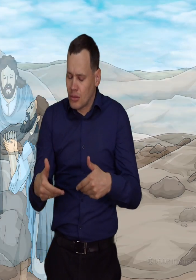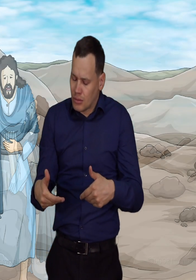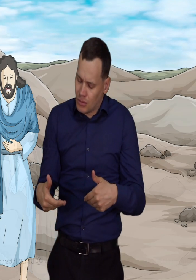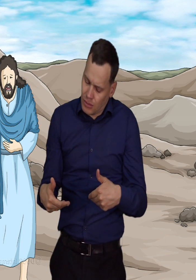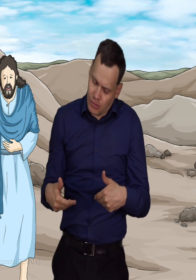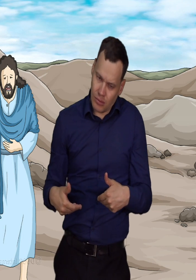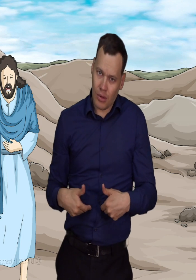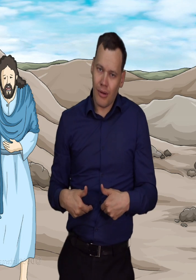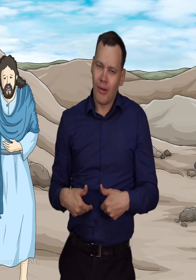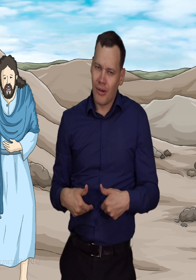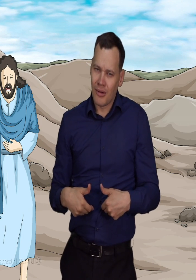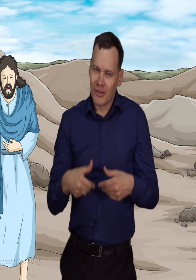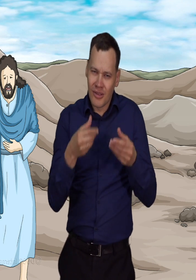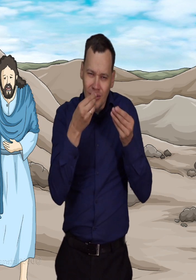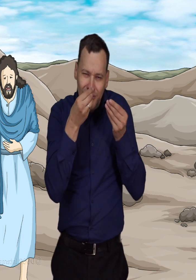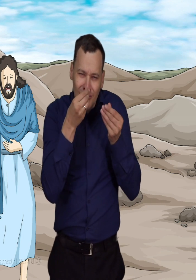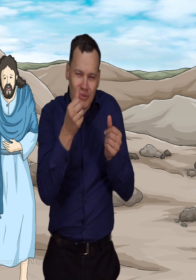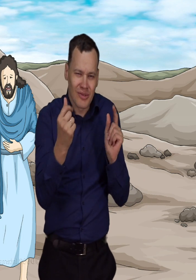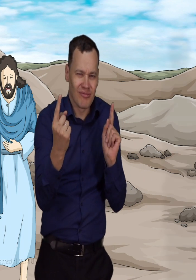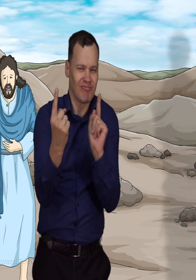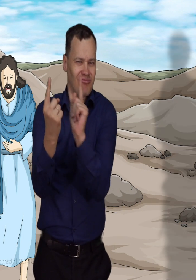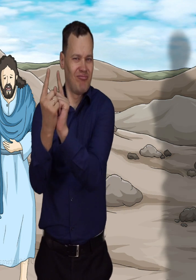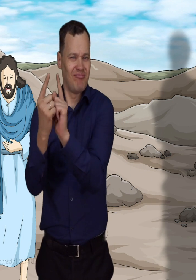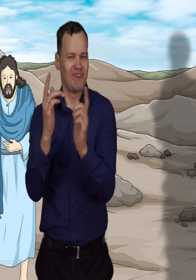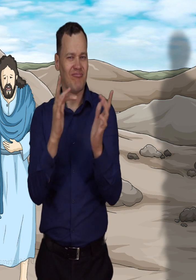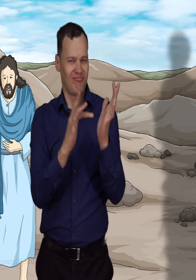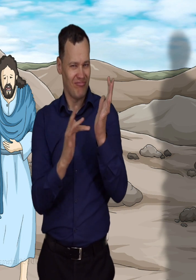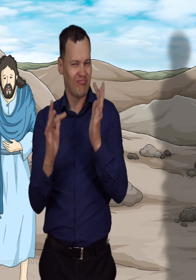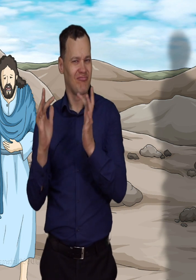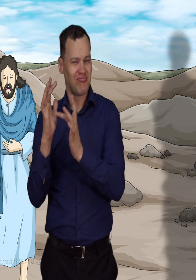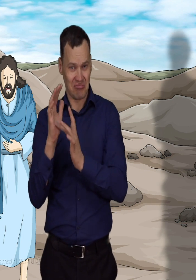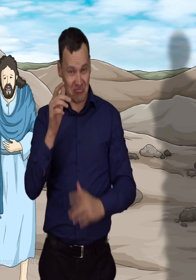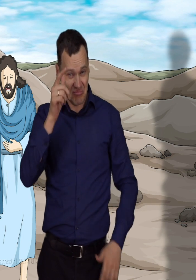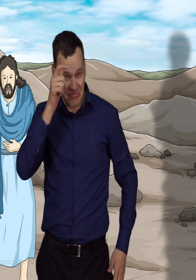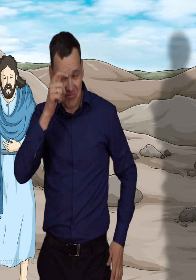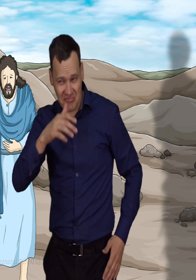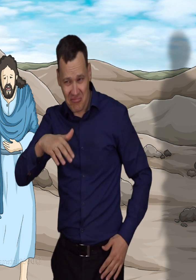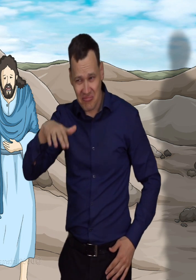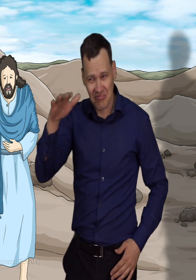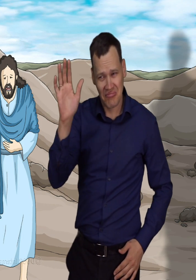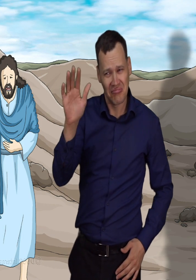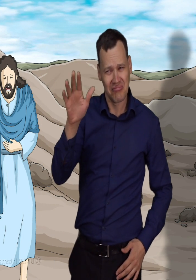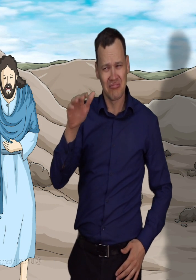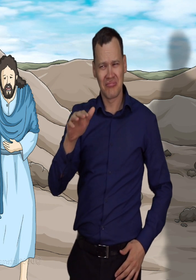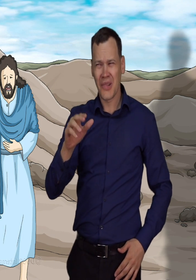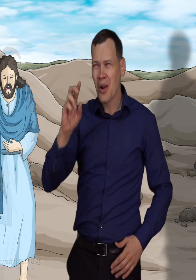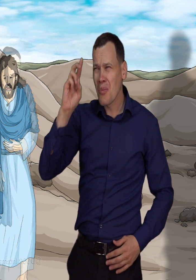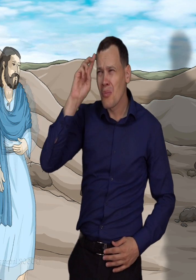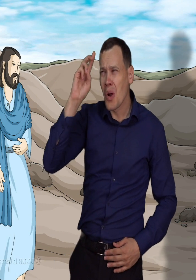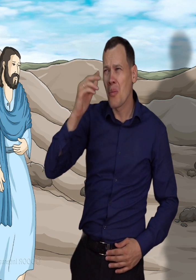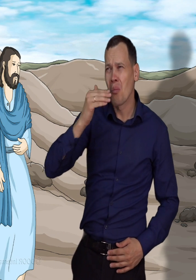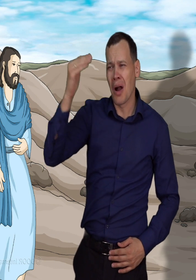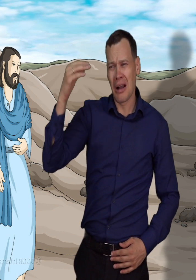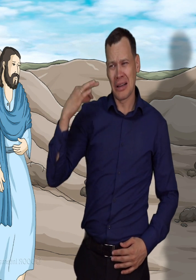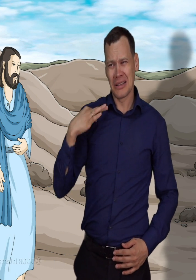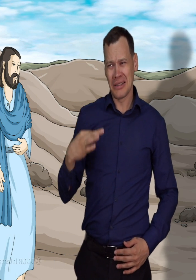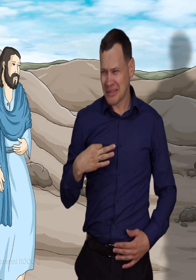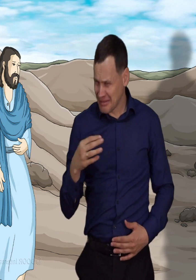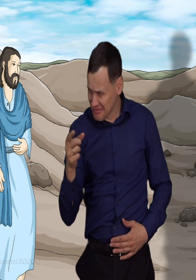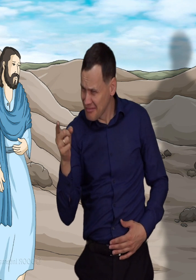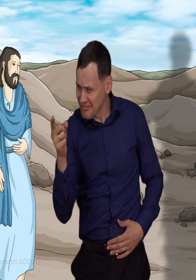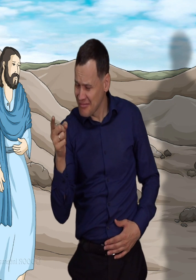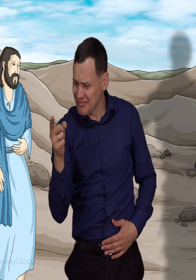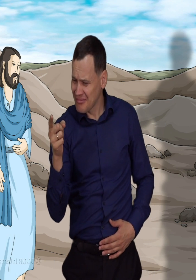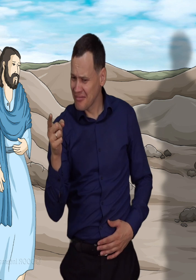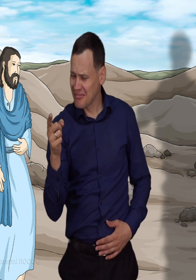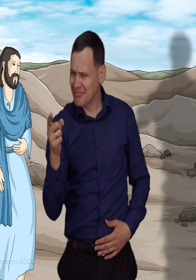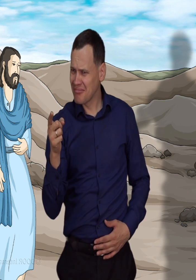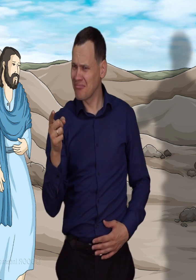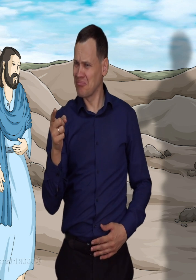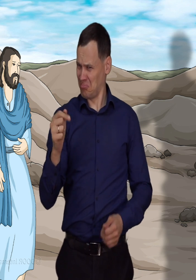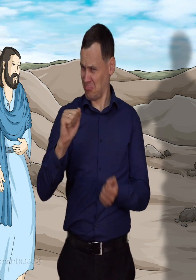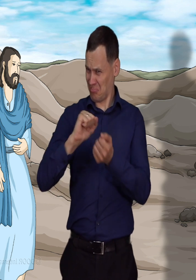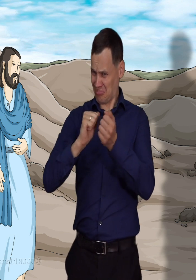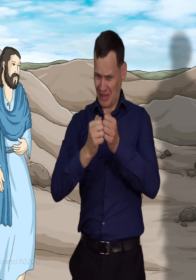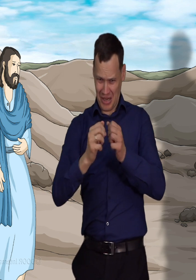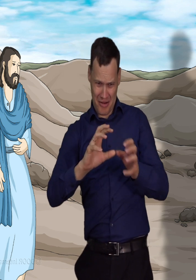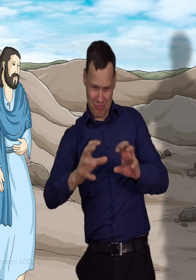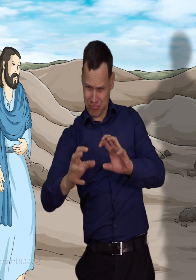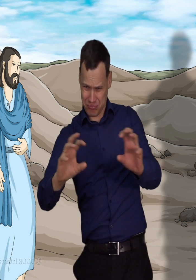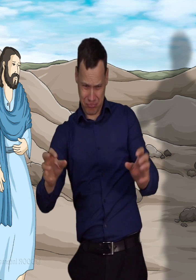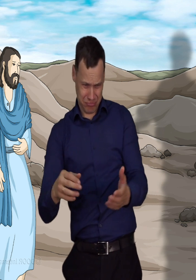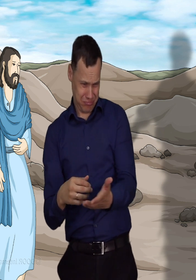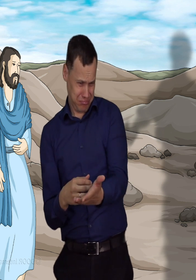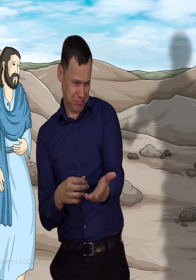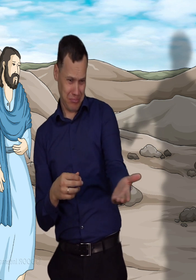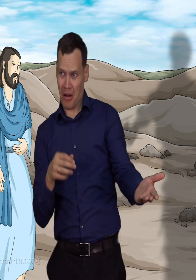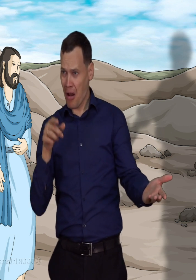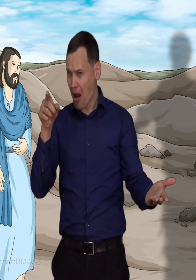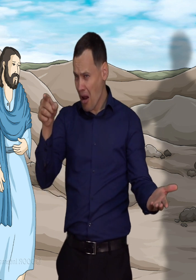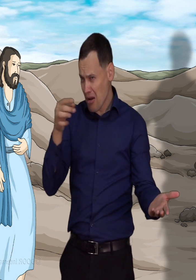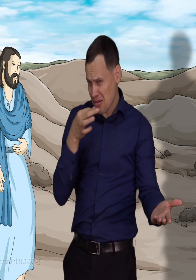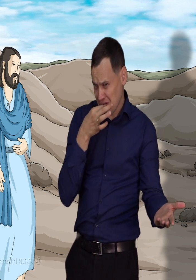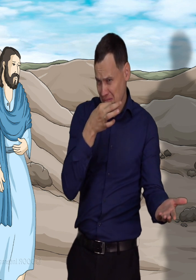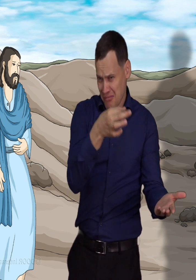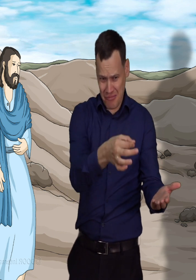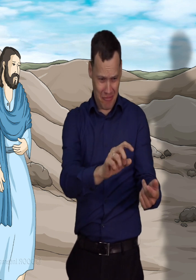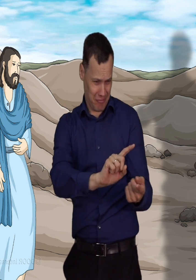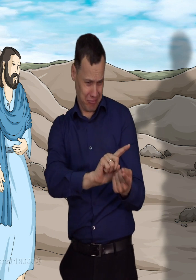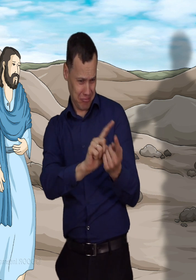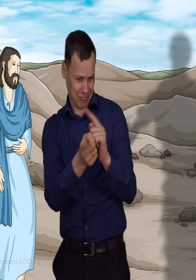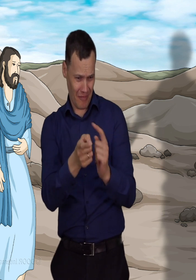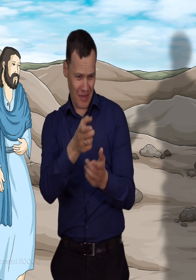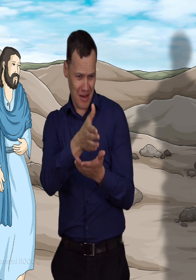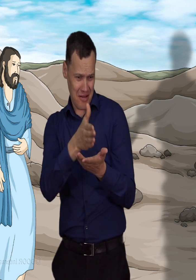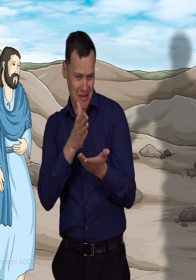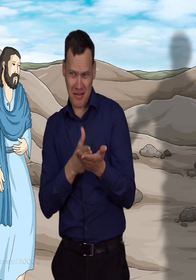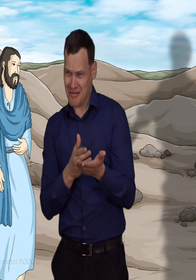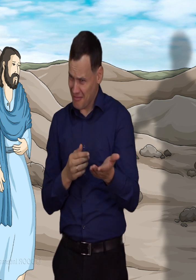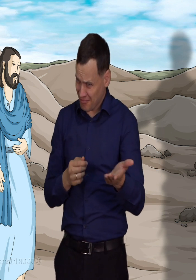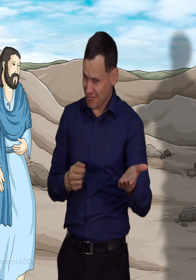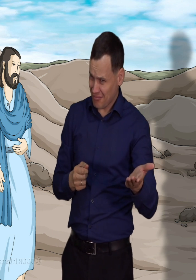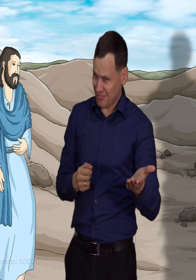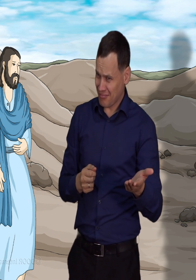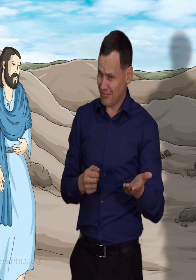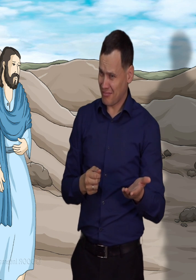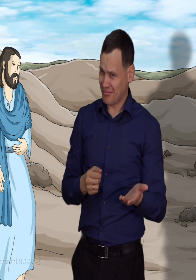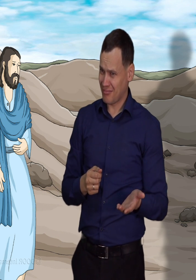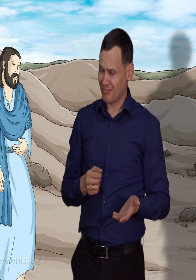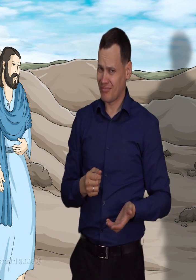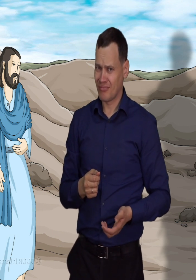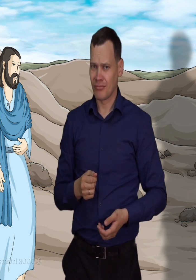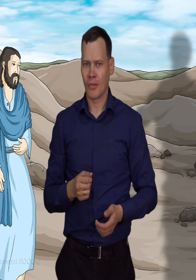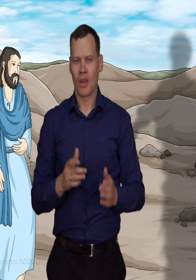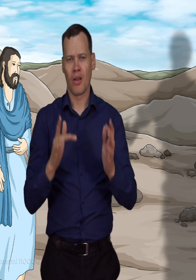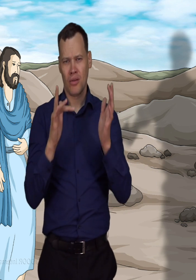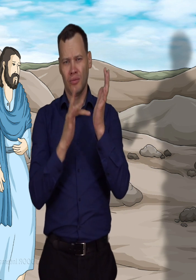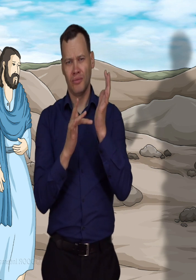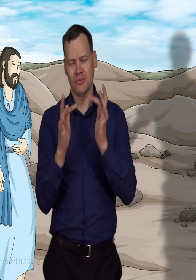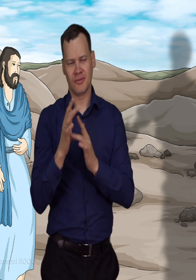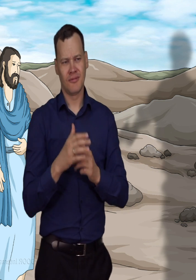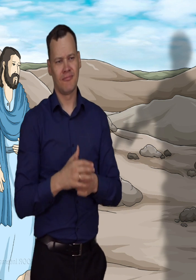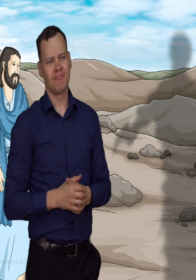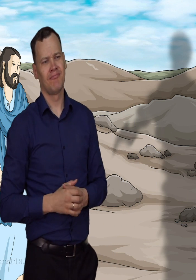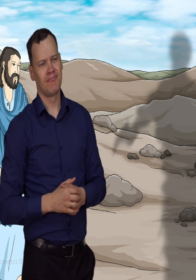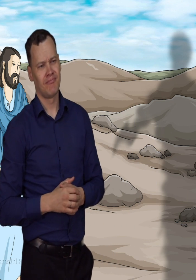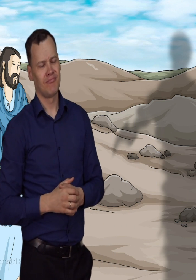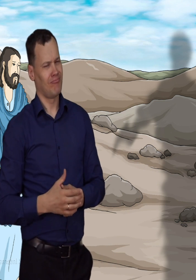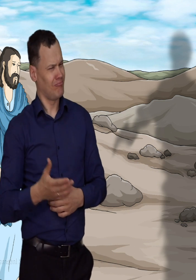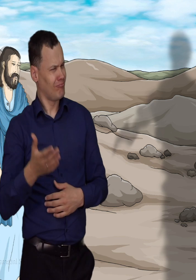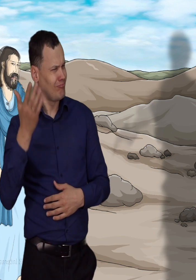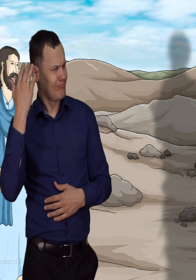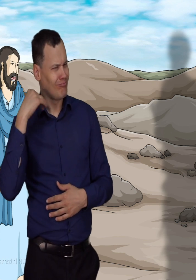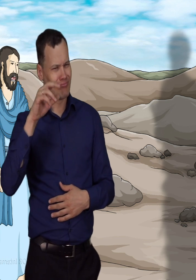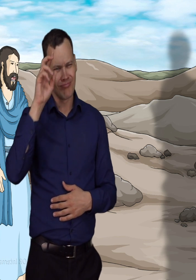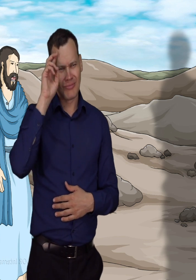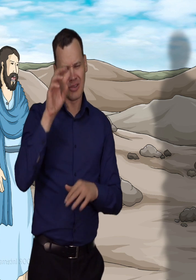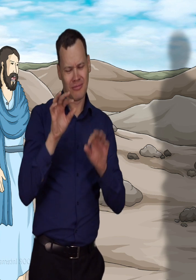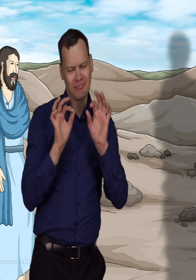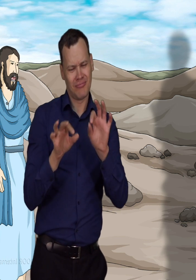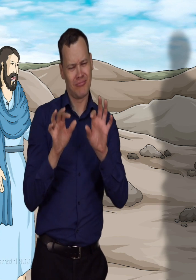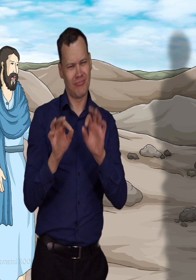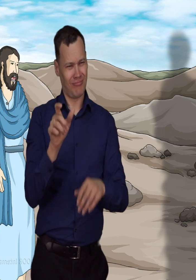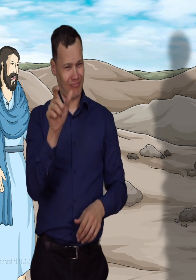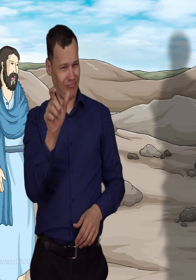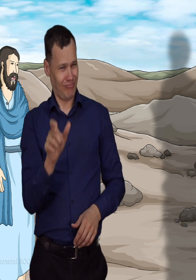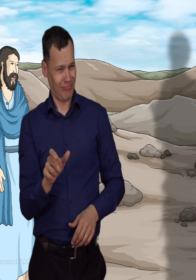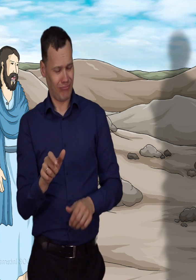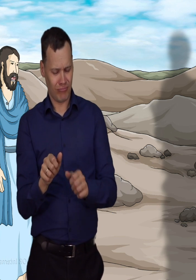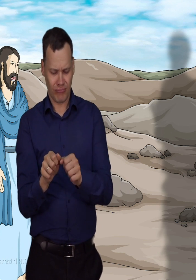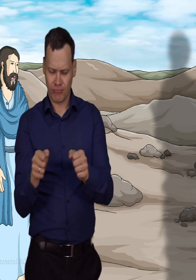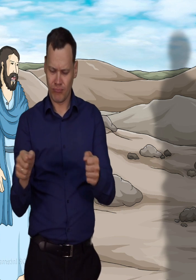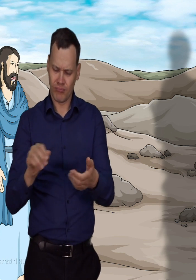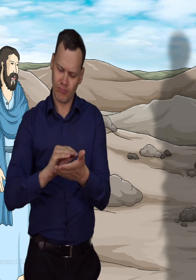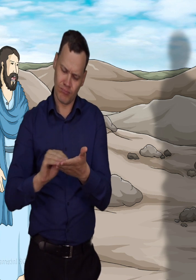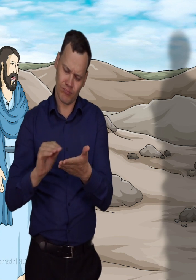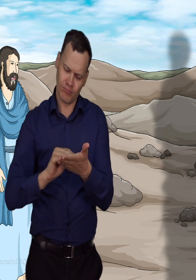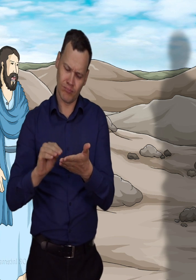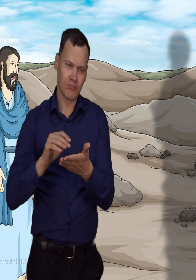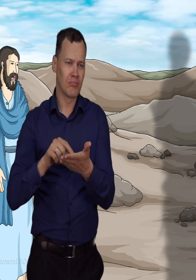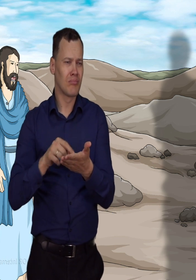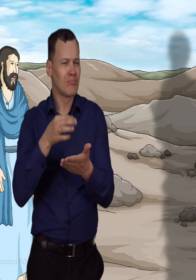The tempter came to Him and said, “If You are the Son of God, tell these stones to become bread.”